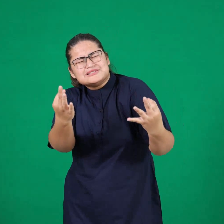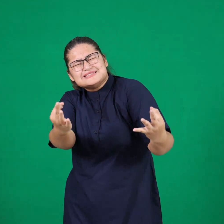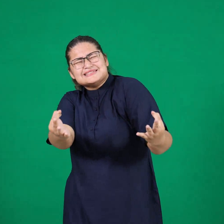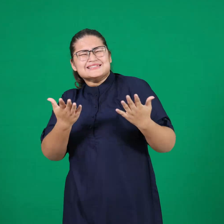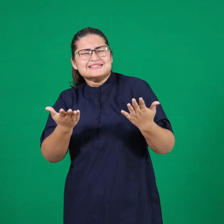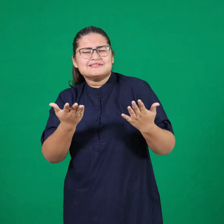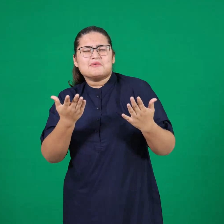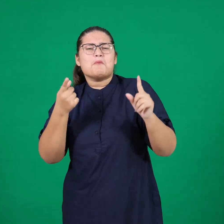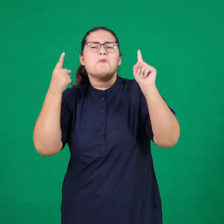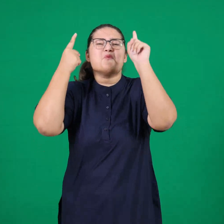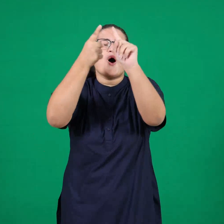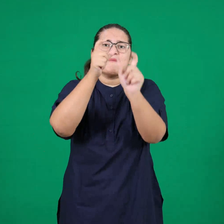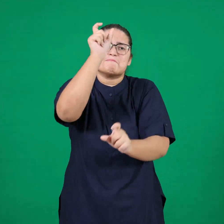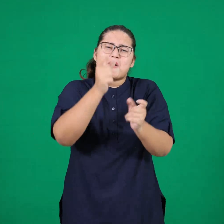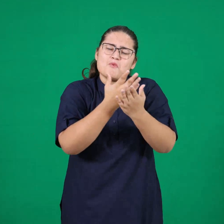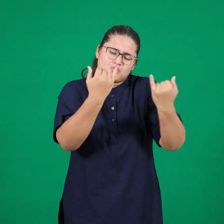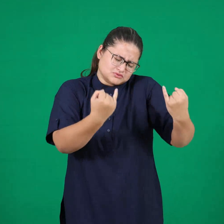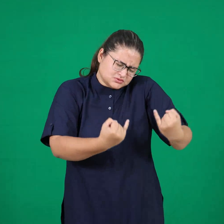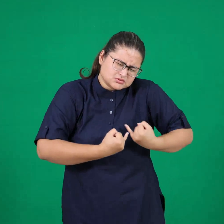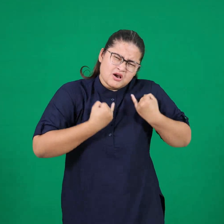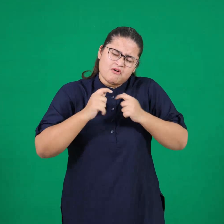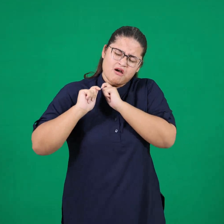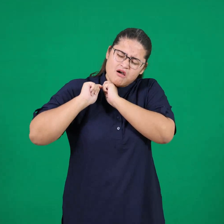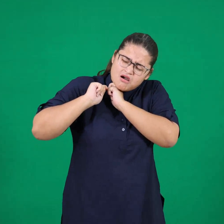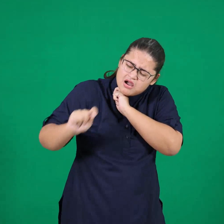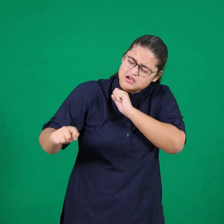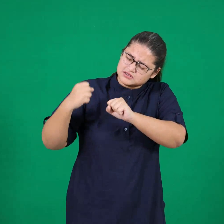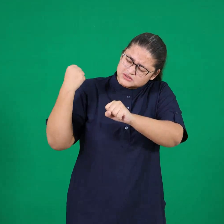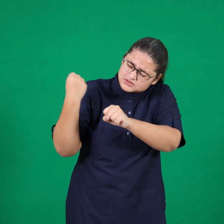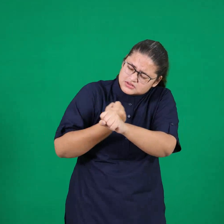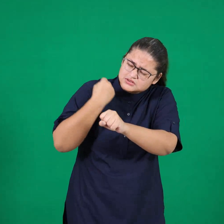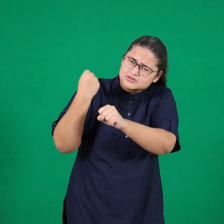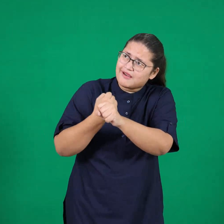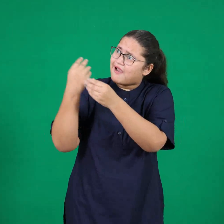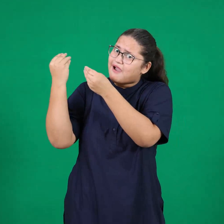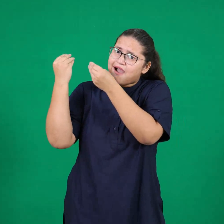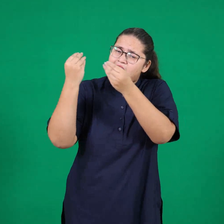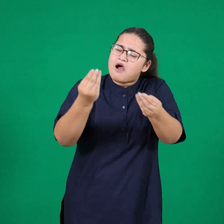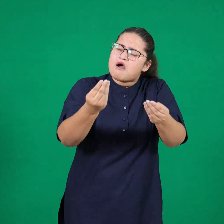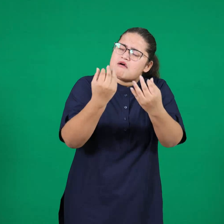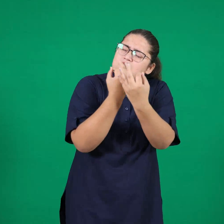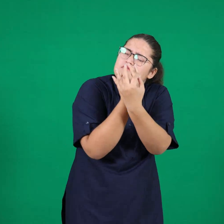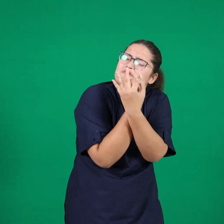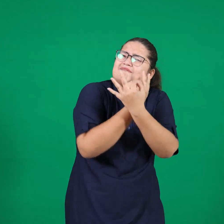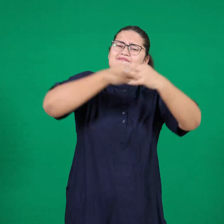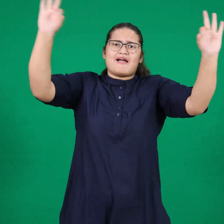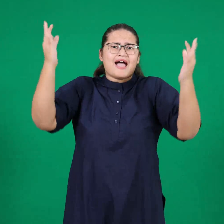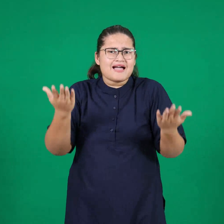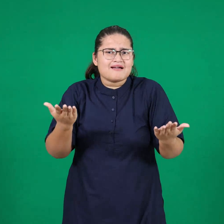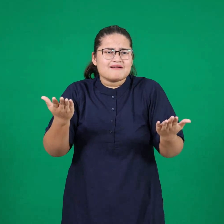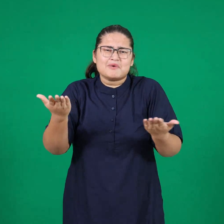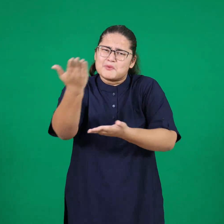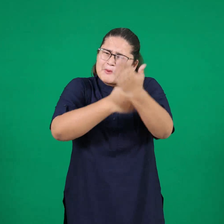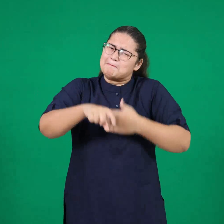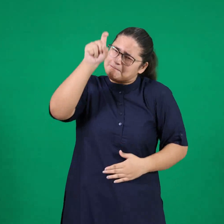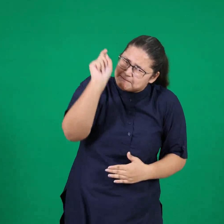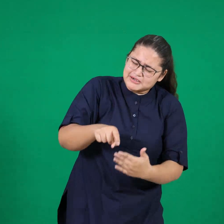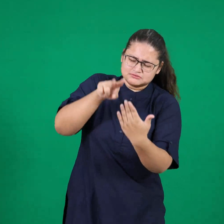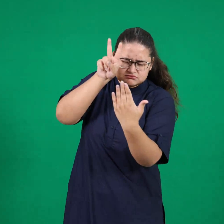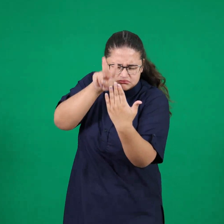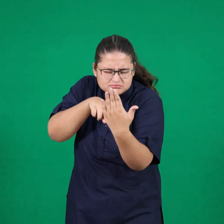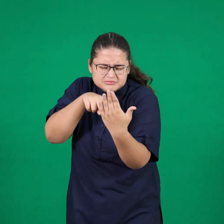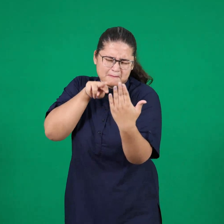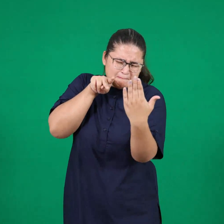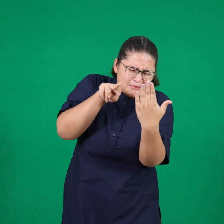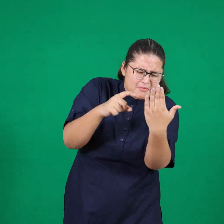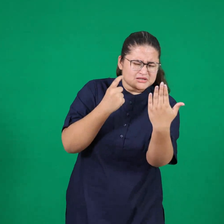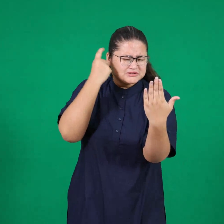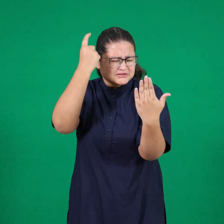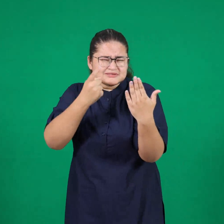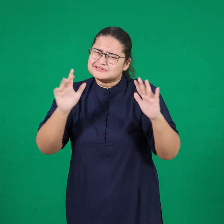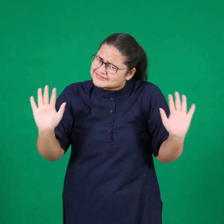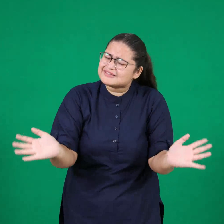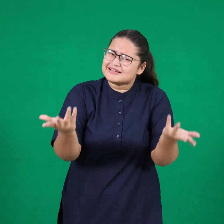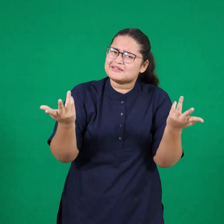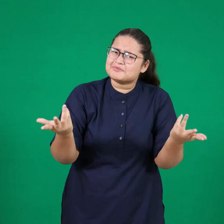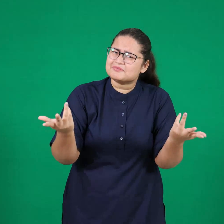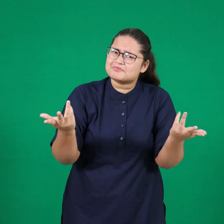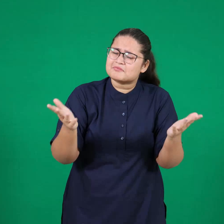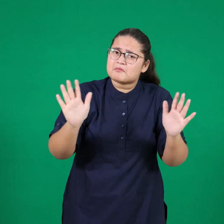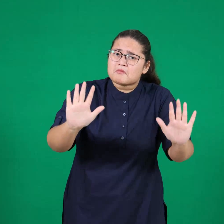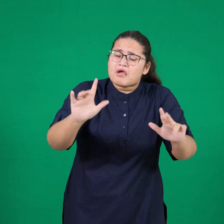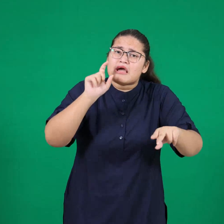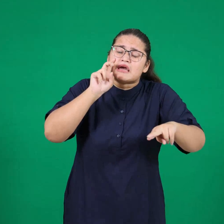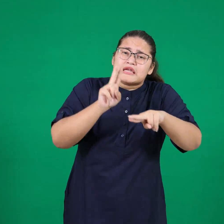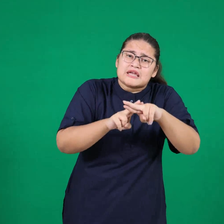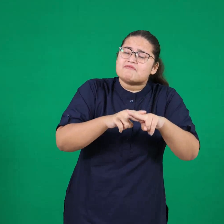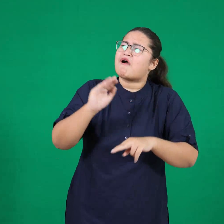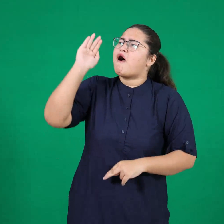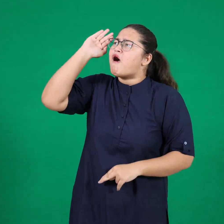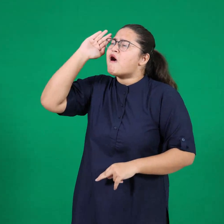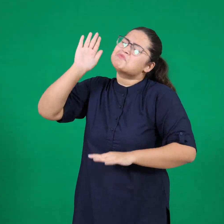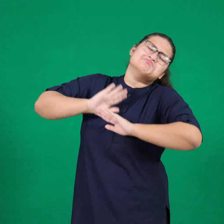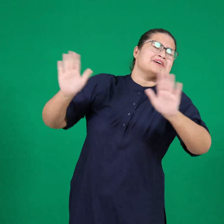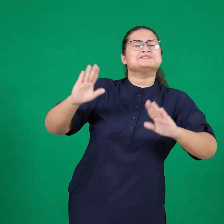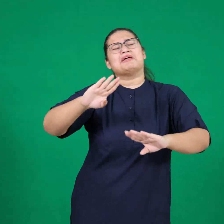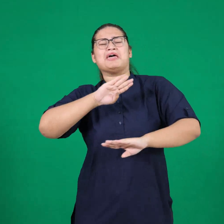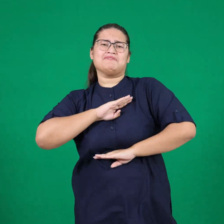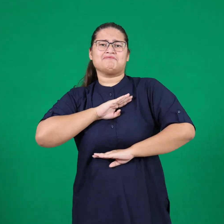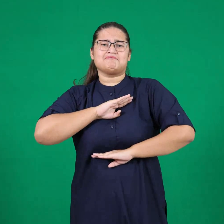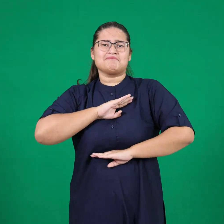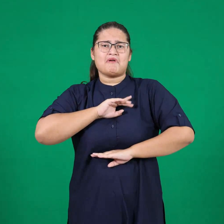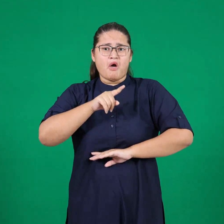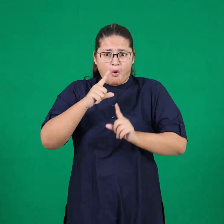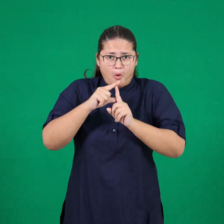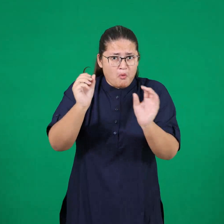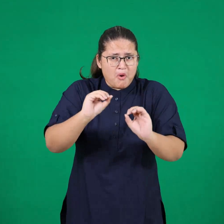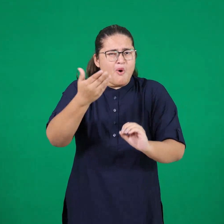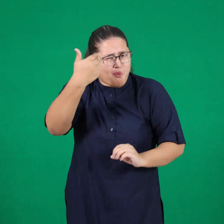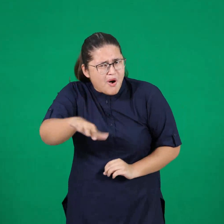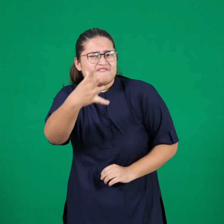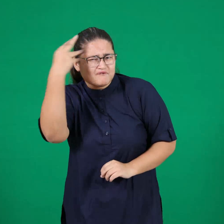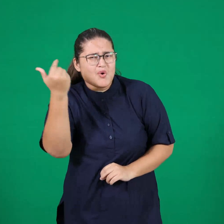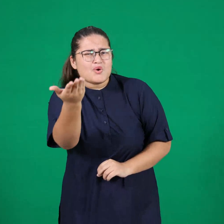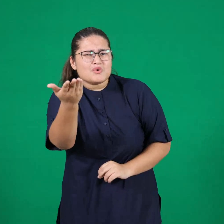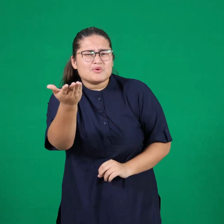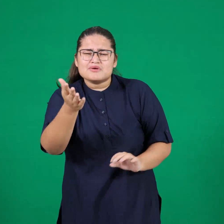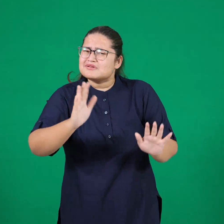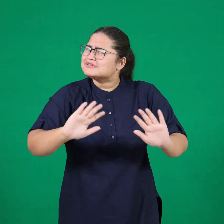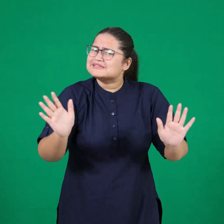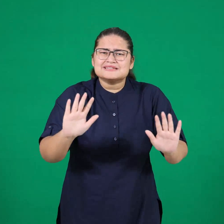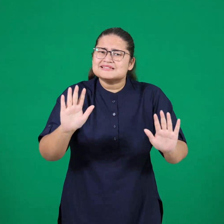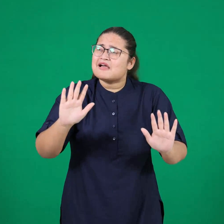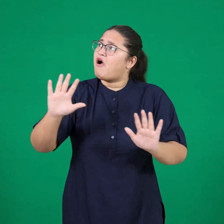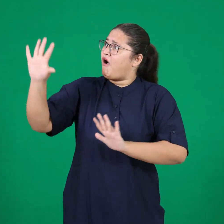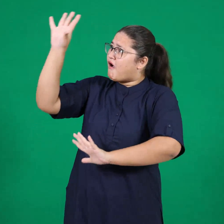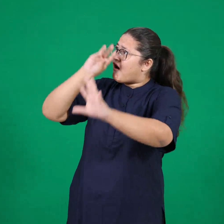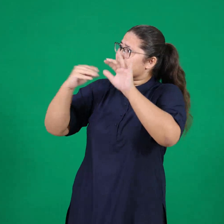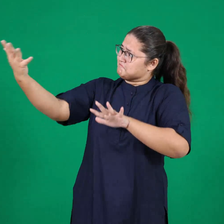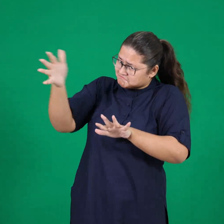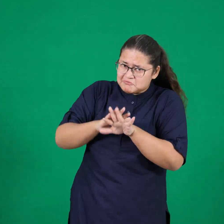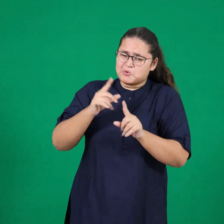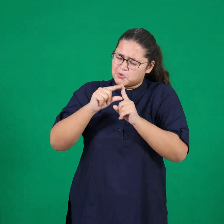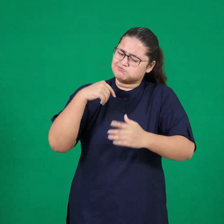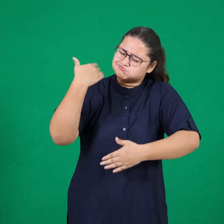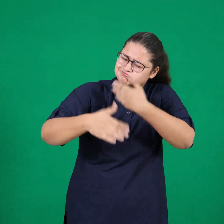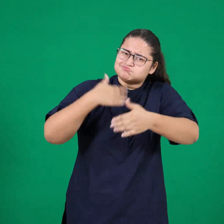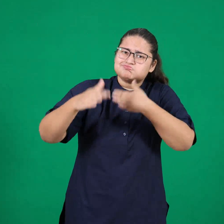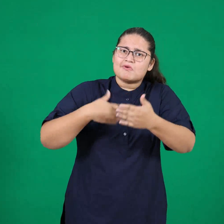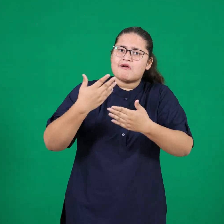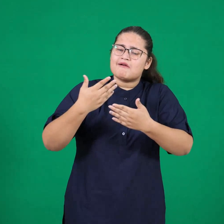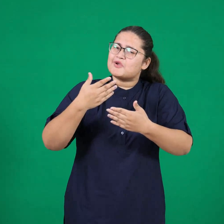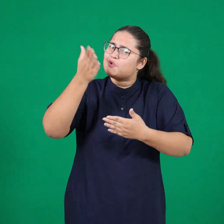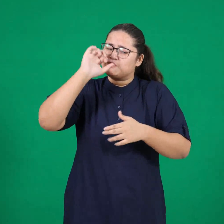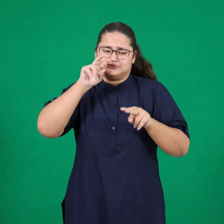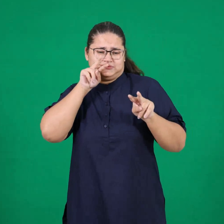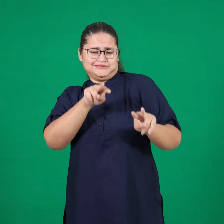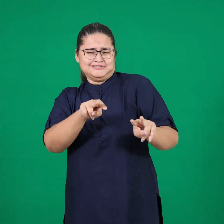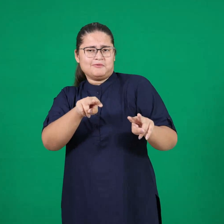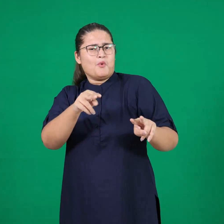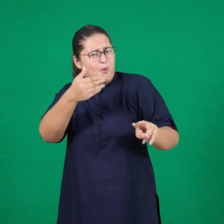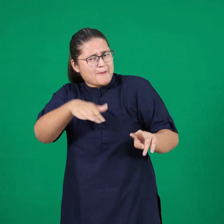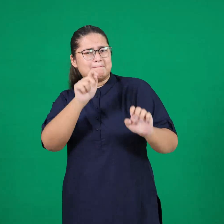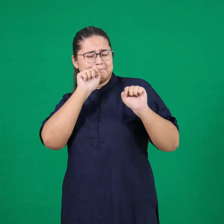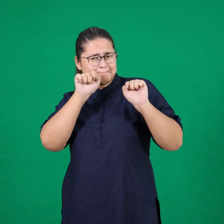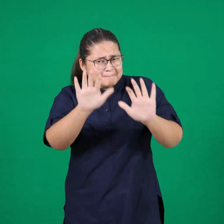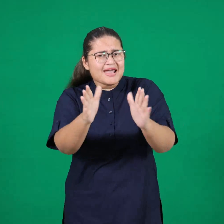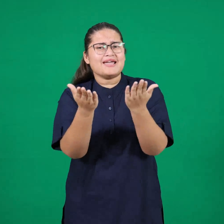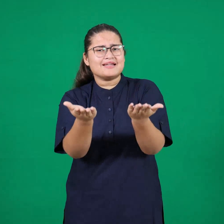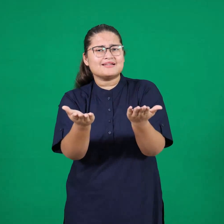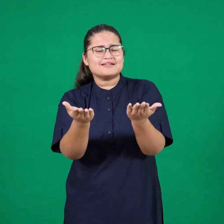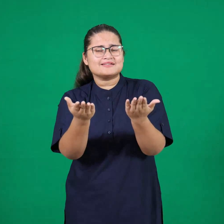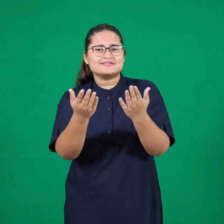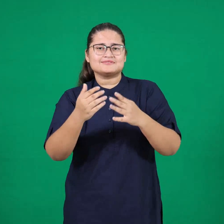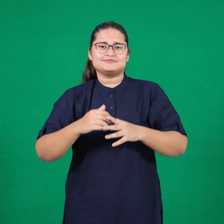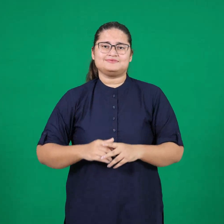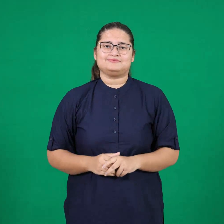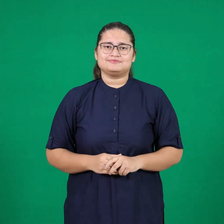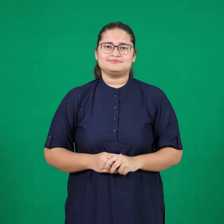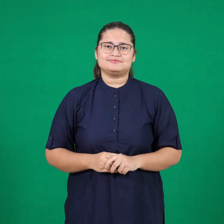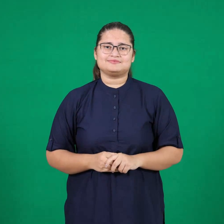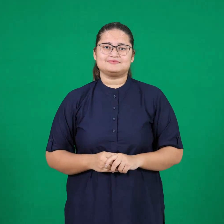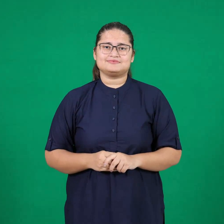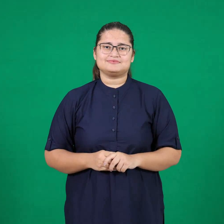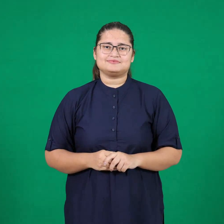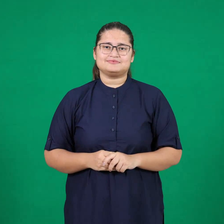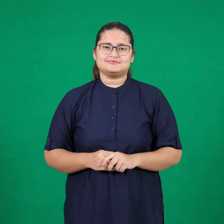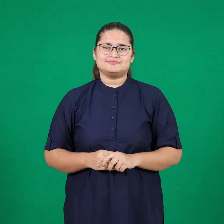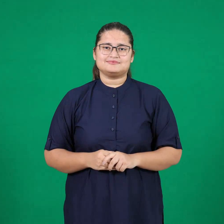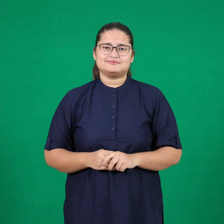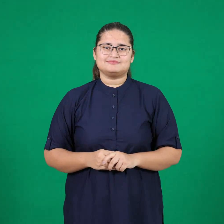But the one who looks intently into the perfect law of freedom, and continues to do so- not being a forgetful hearer, but an effective doer- he will be blessed in what he does.